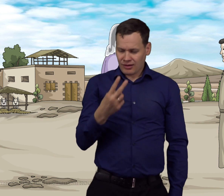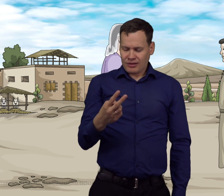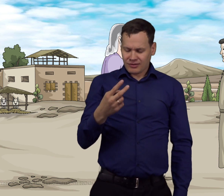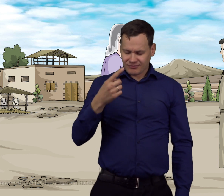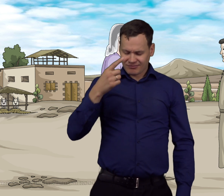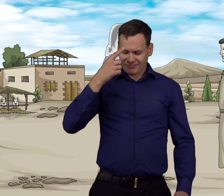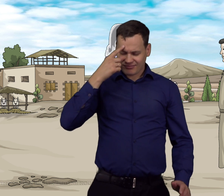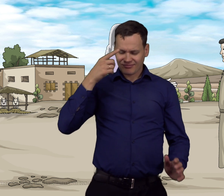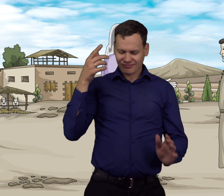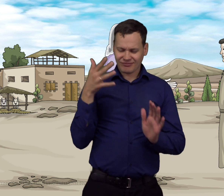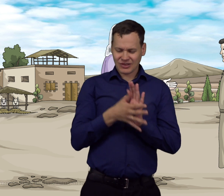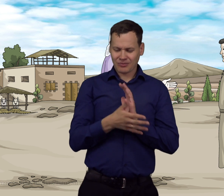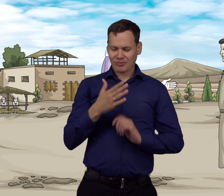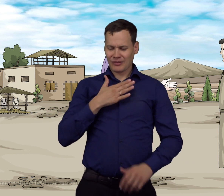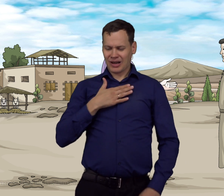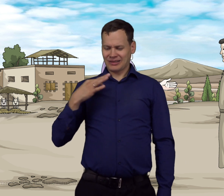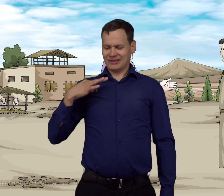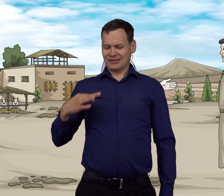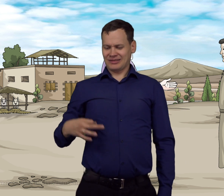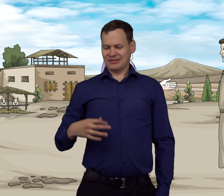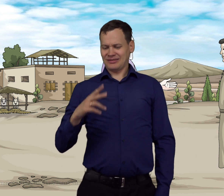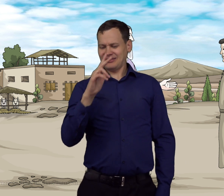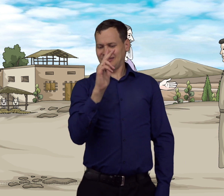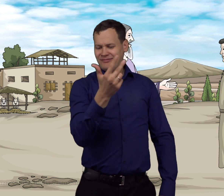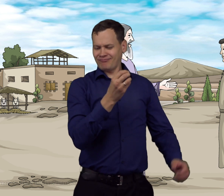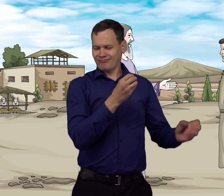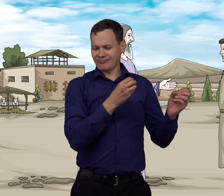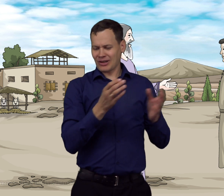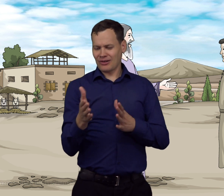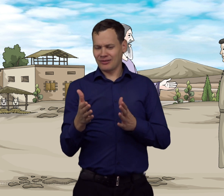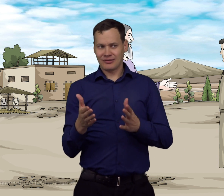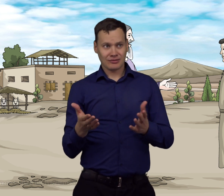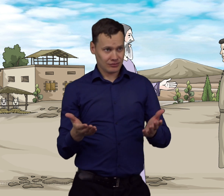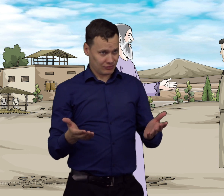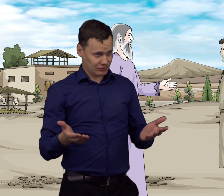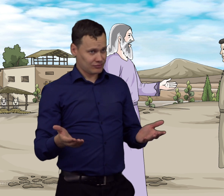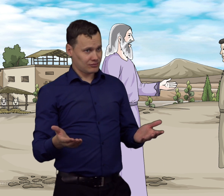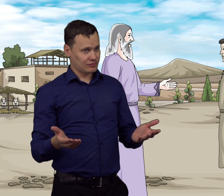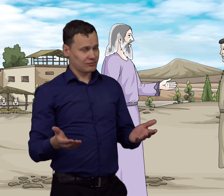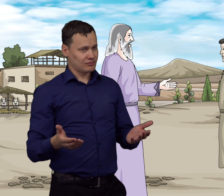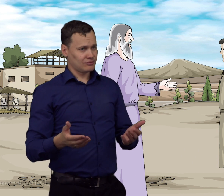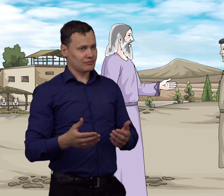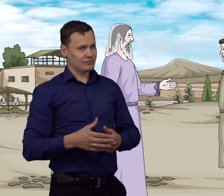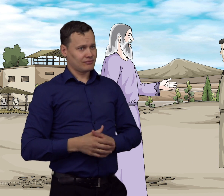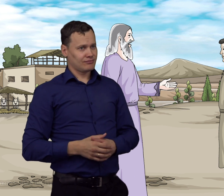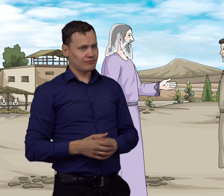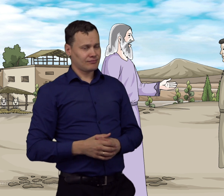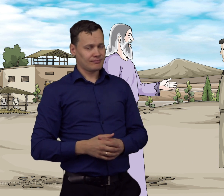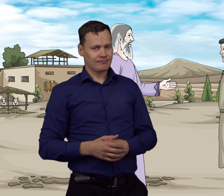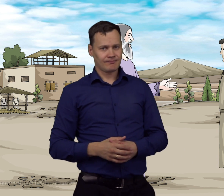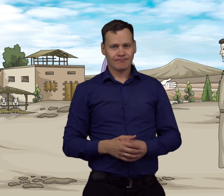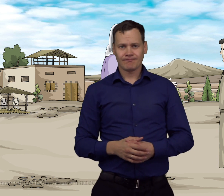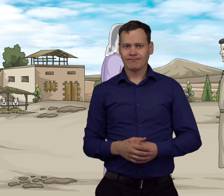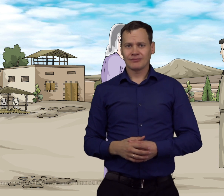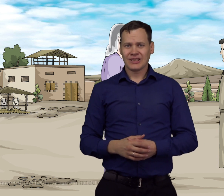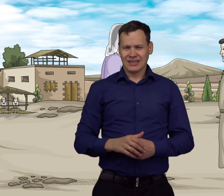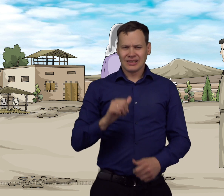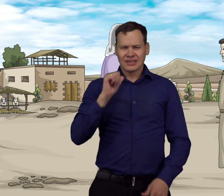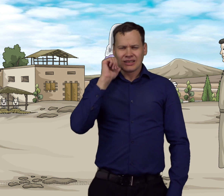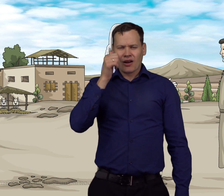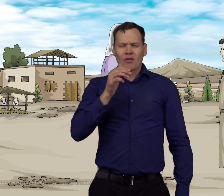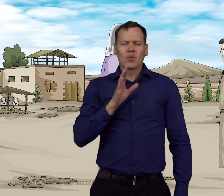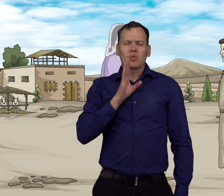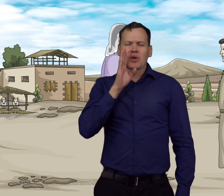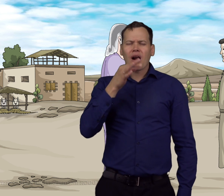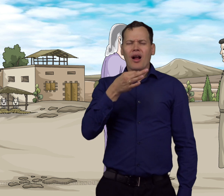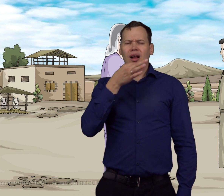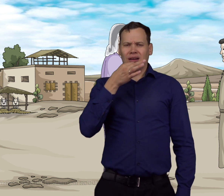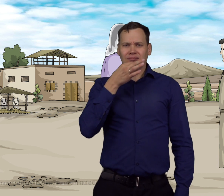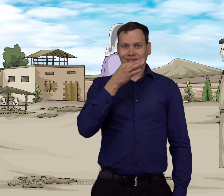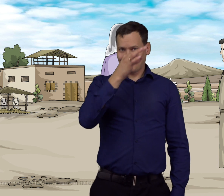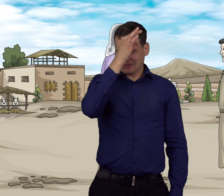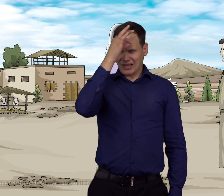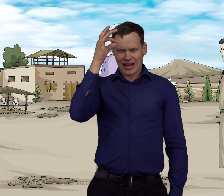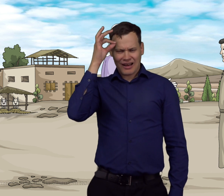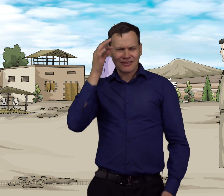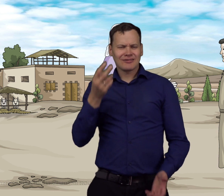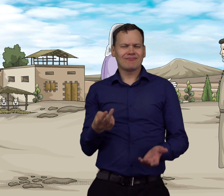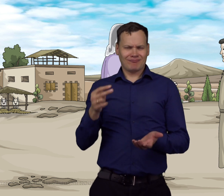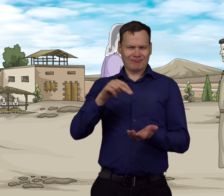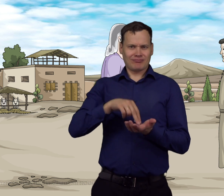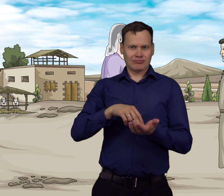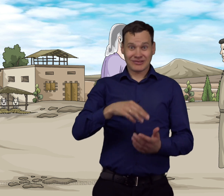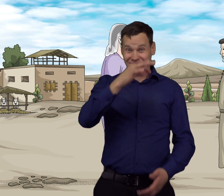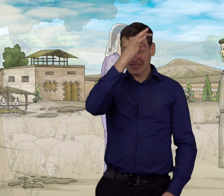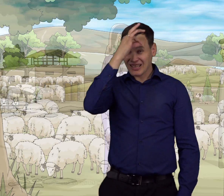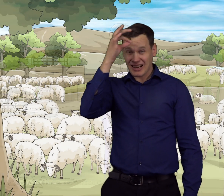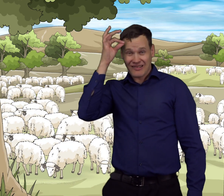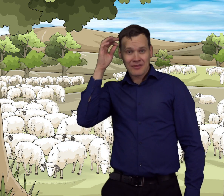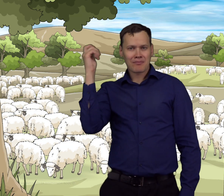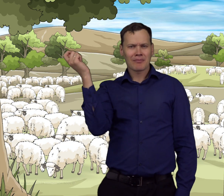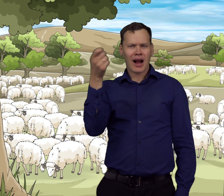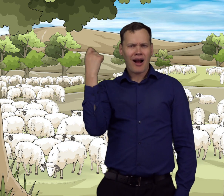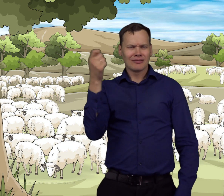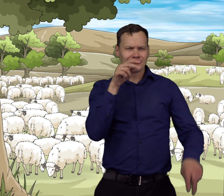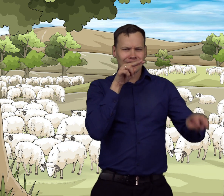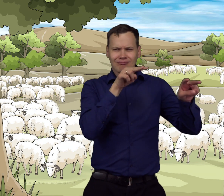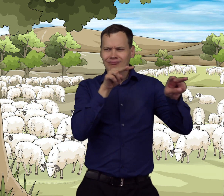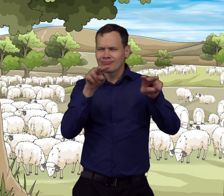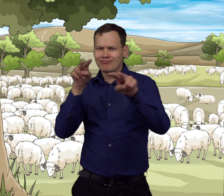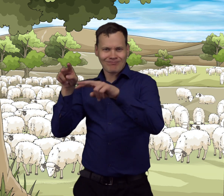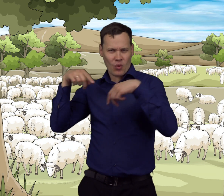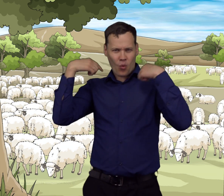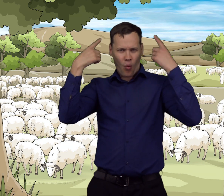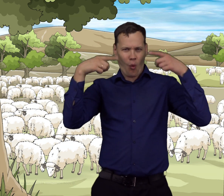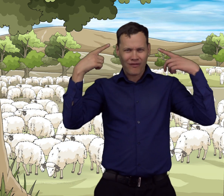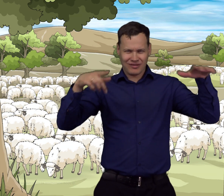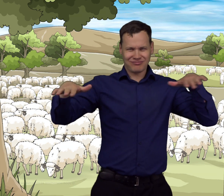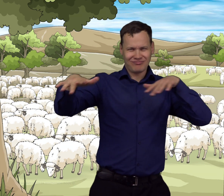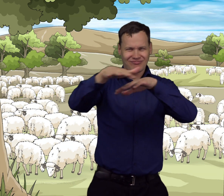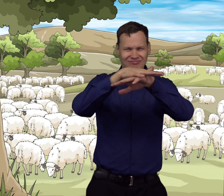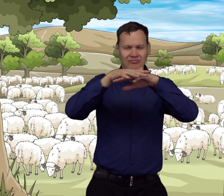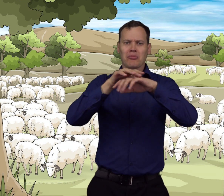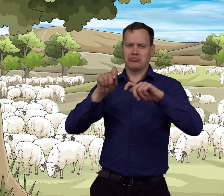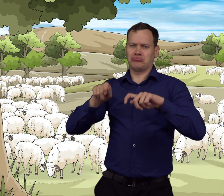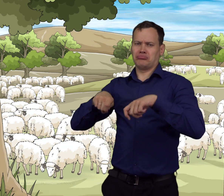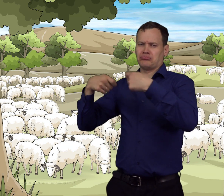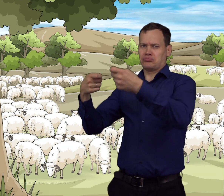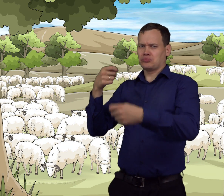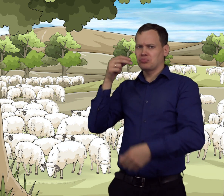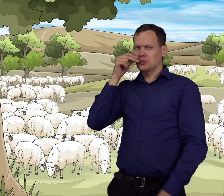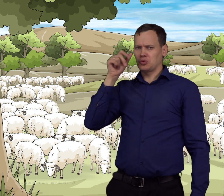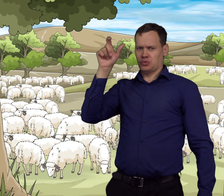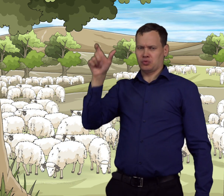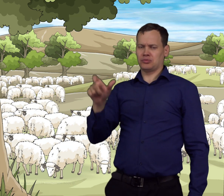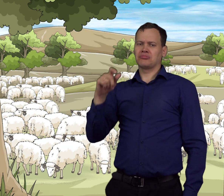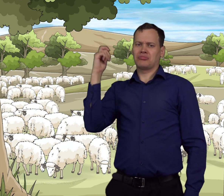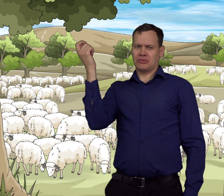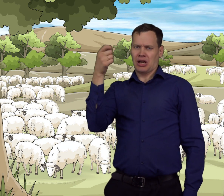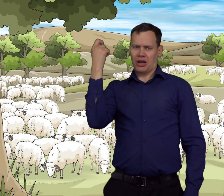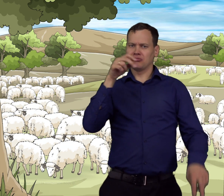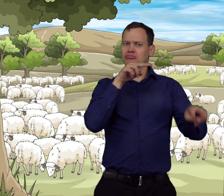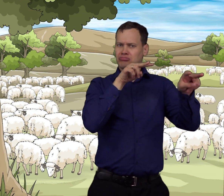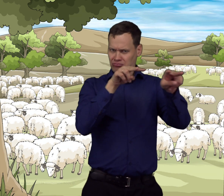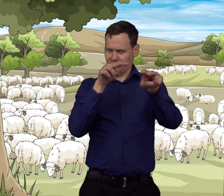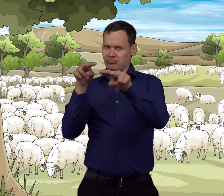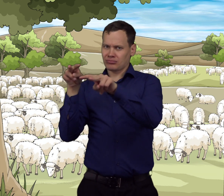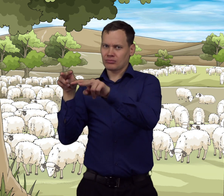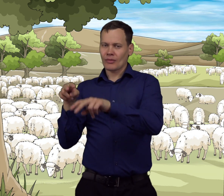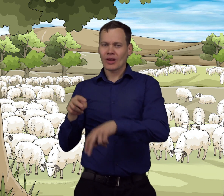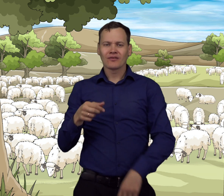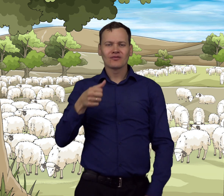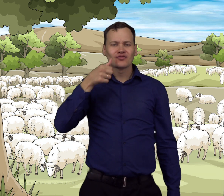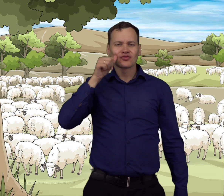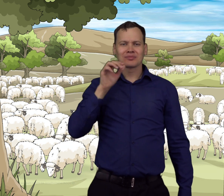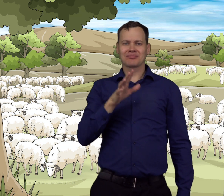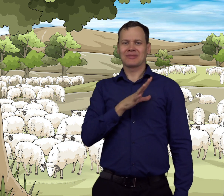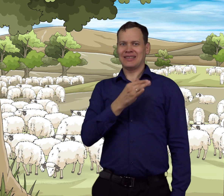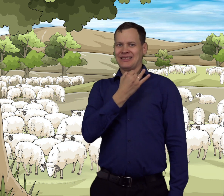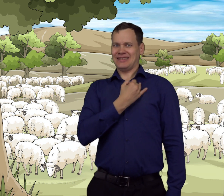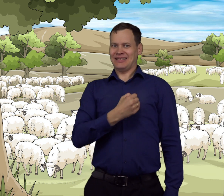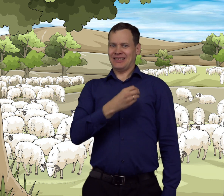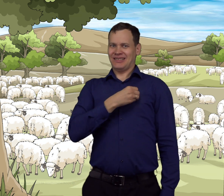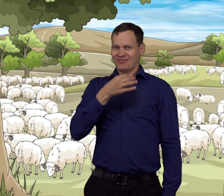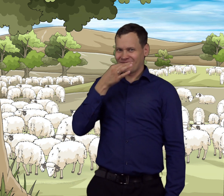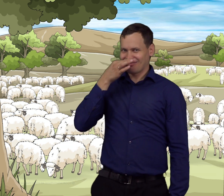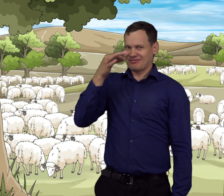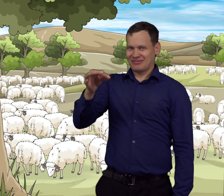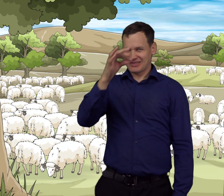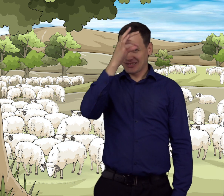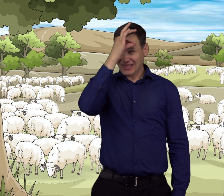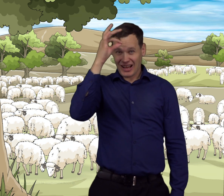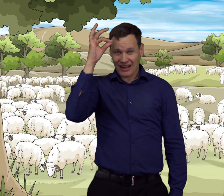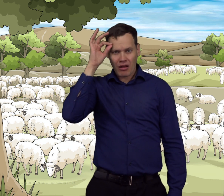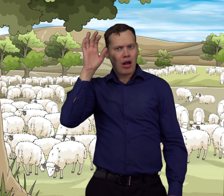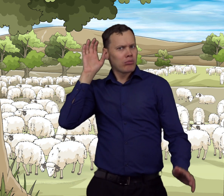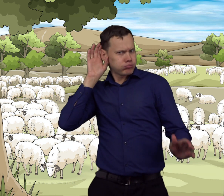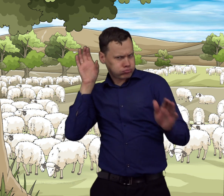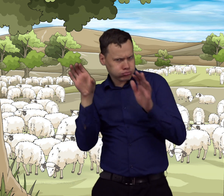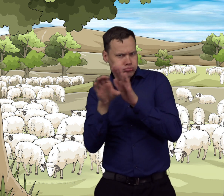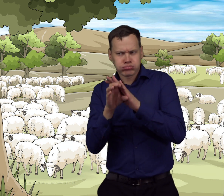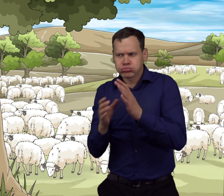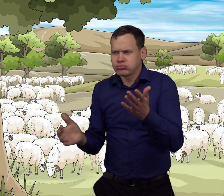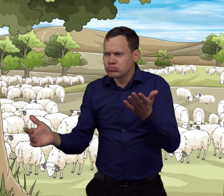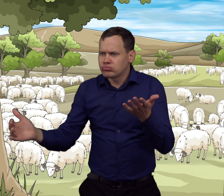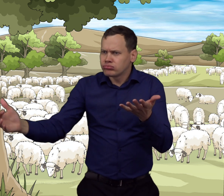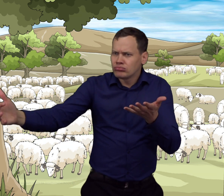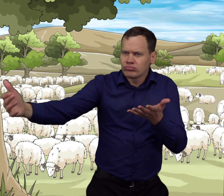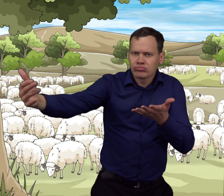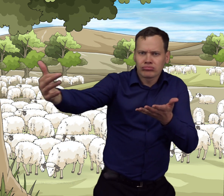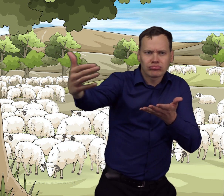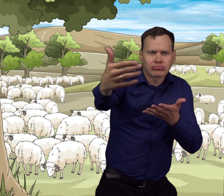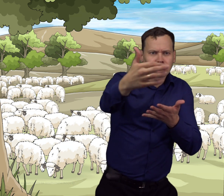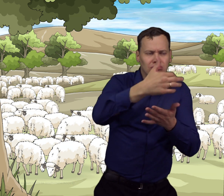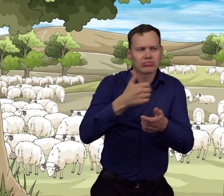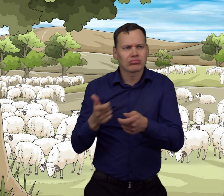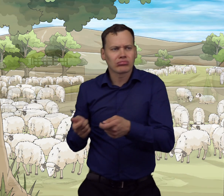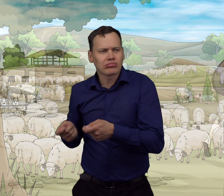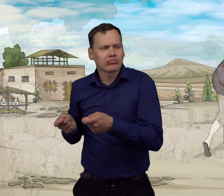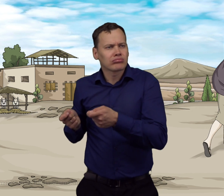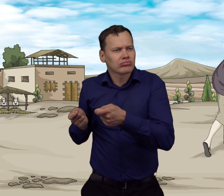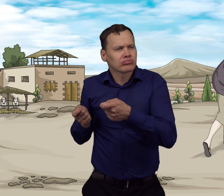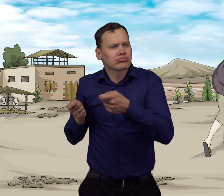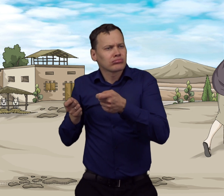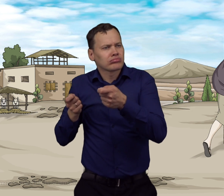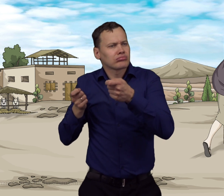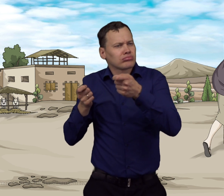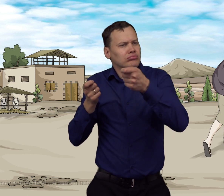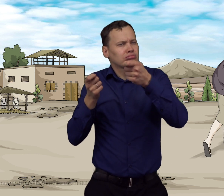So David got up early in the morning, left the flock with a keeper, loaded up, and set out as Jesse had instructed him.